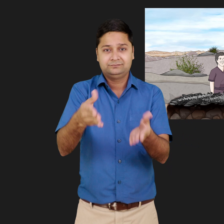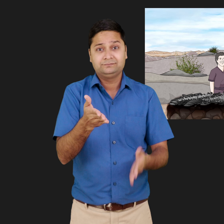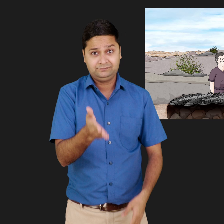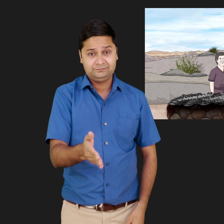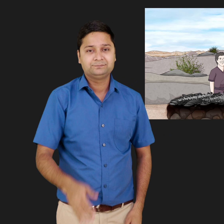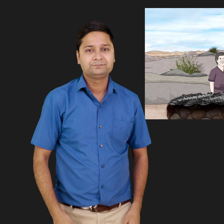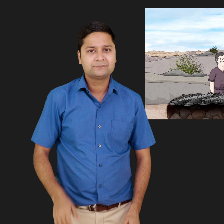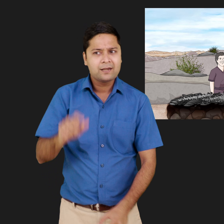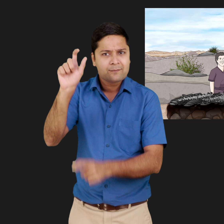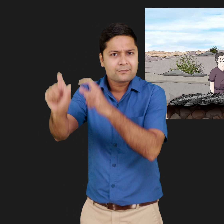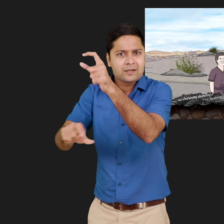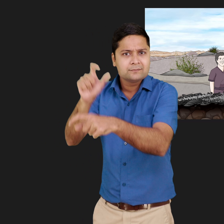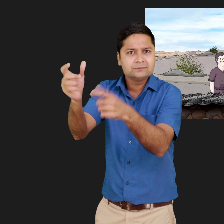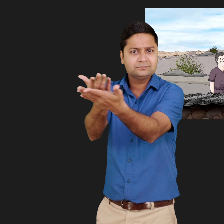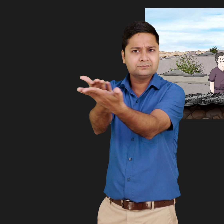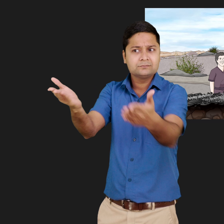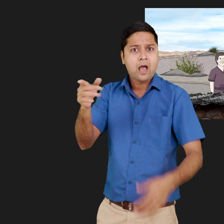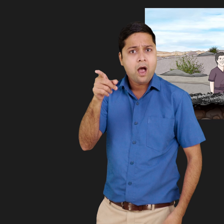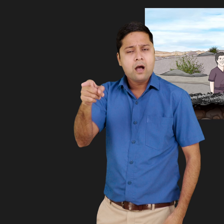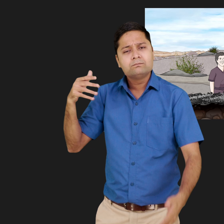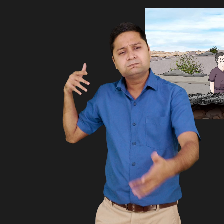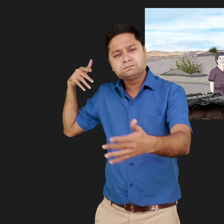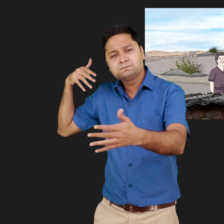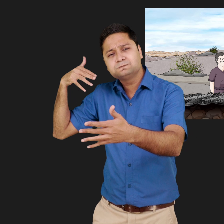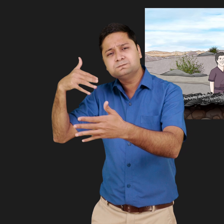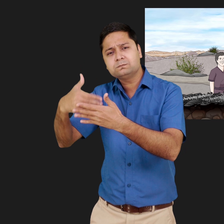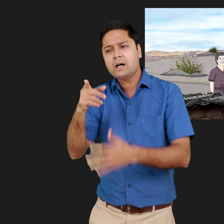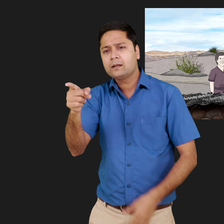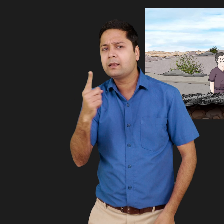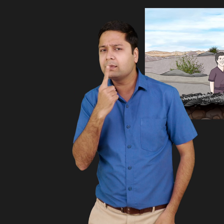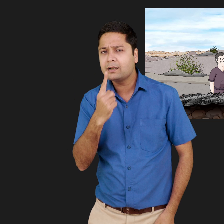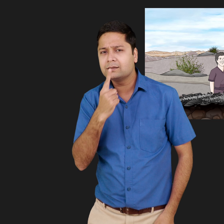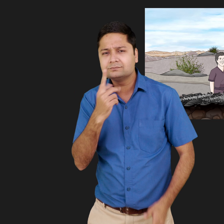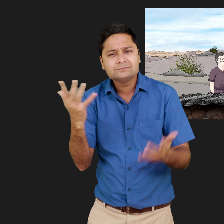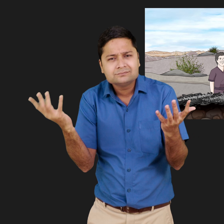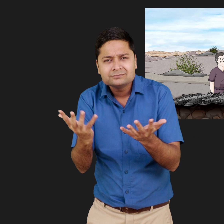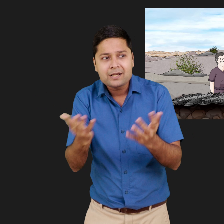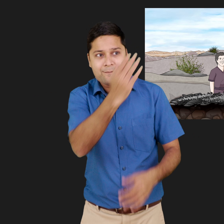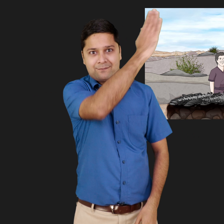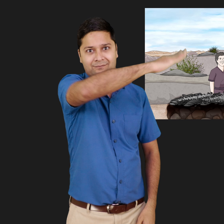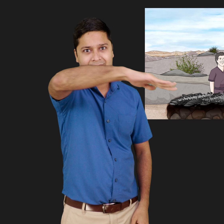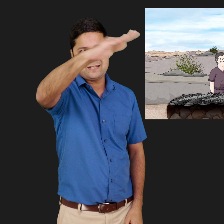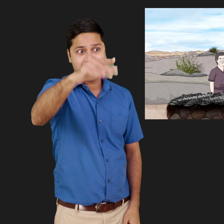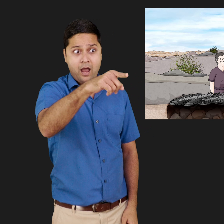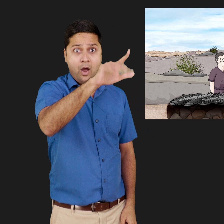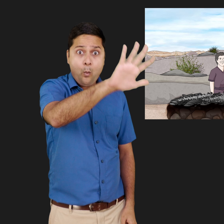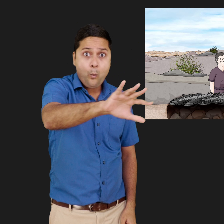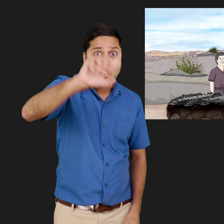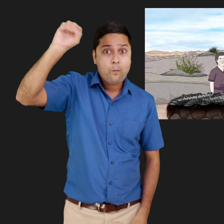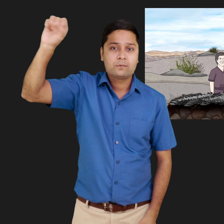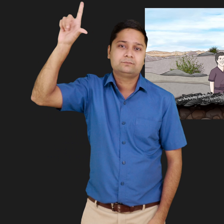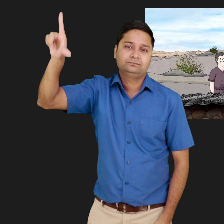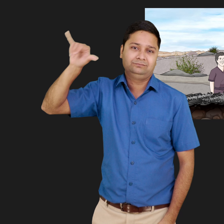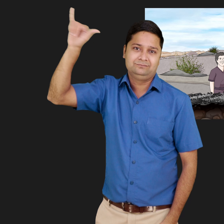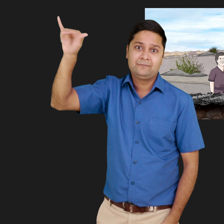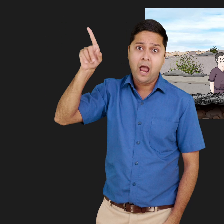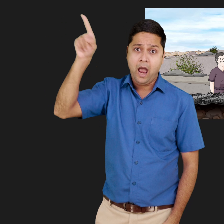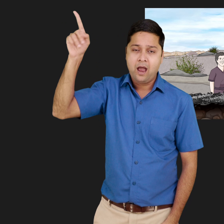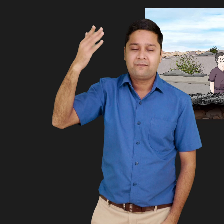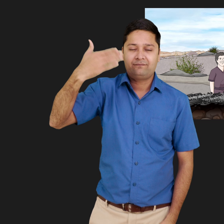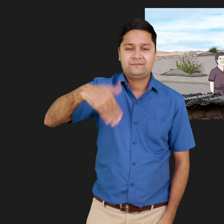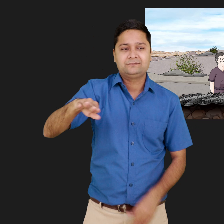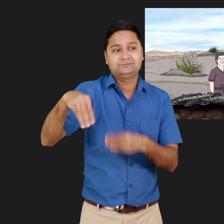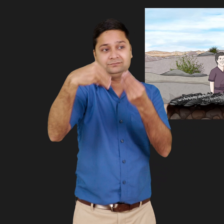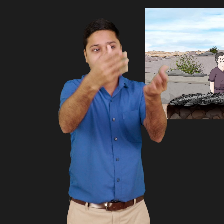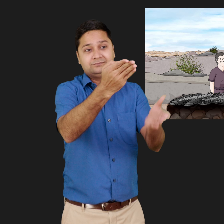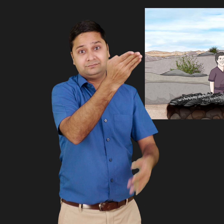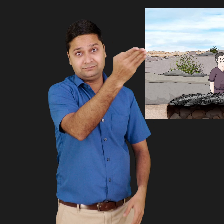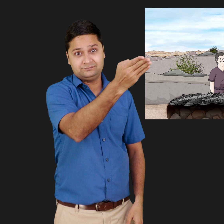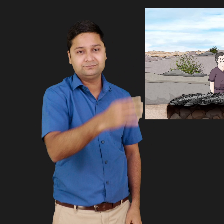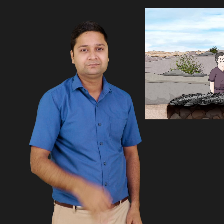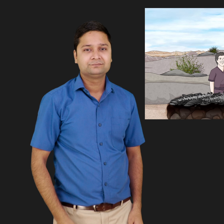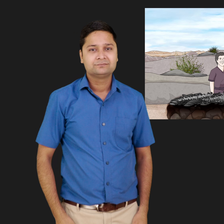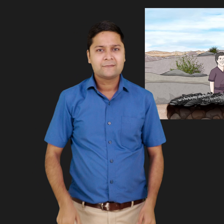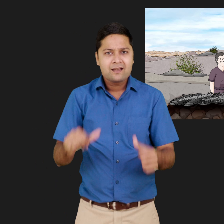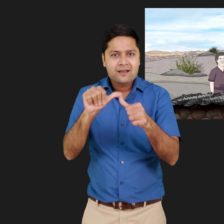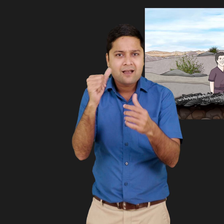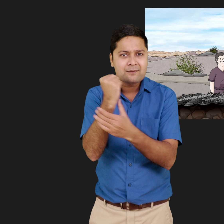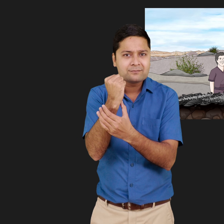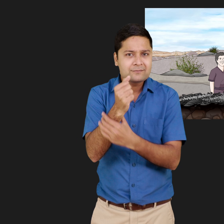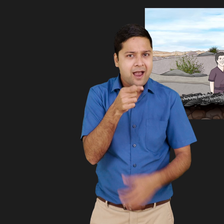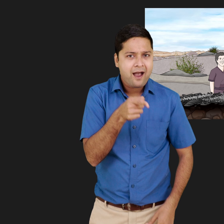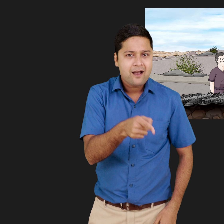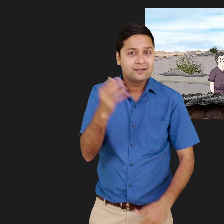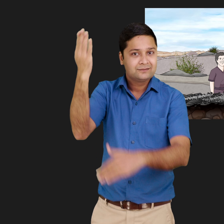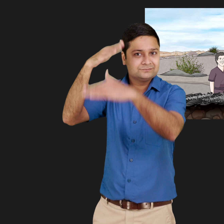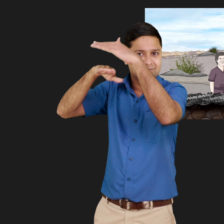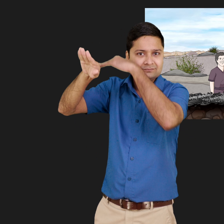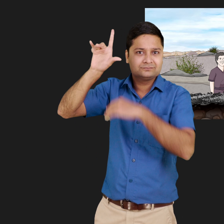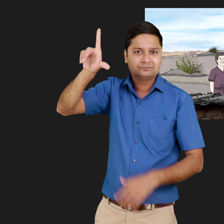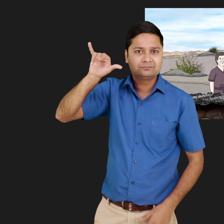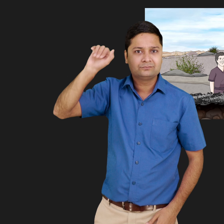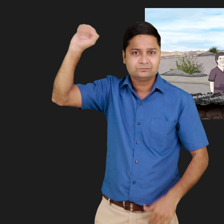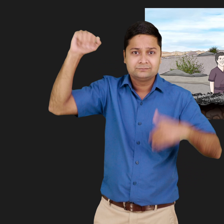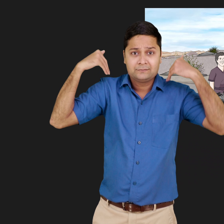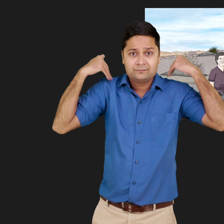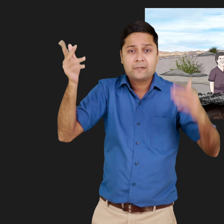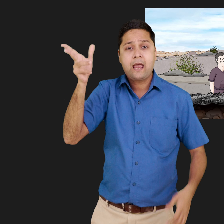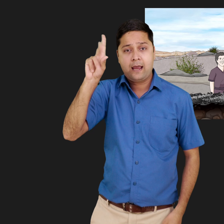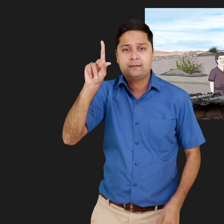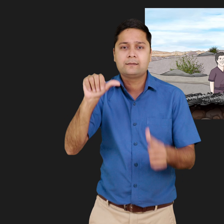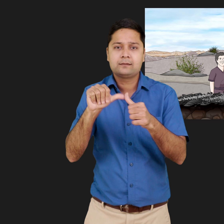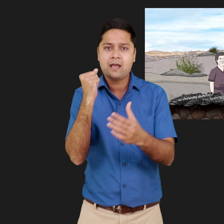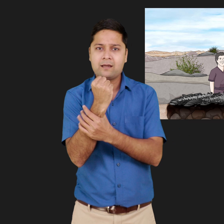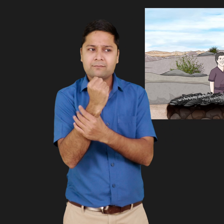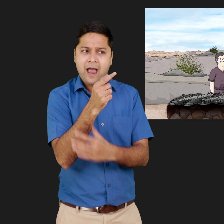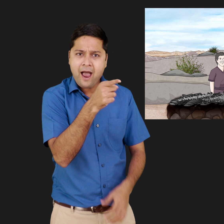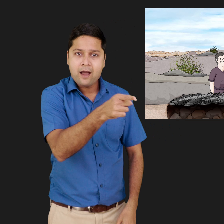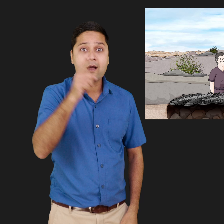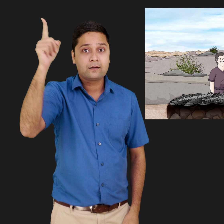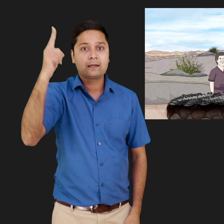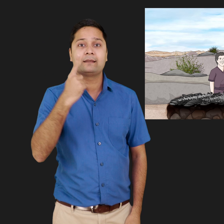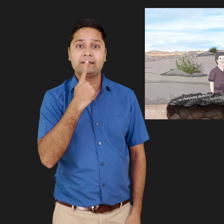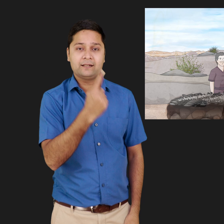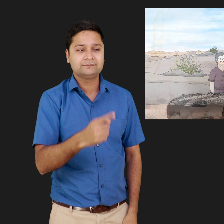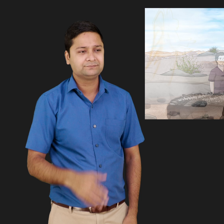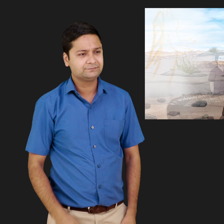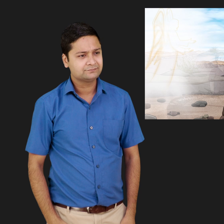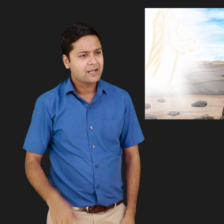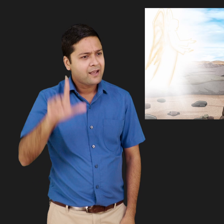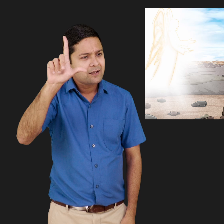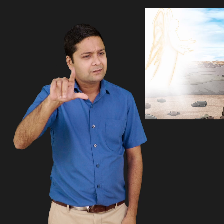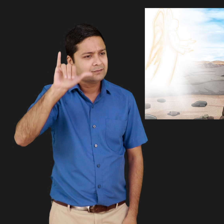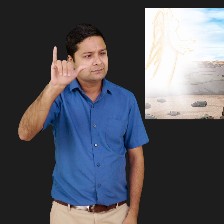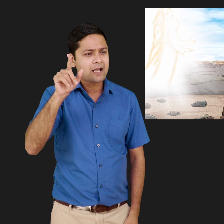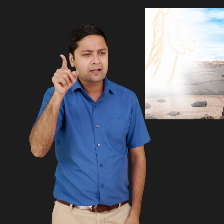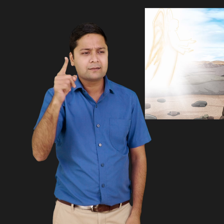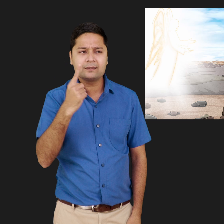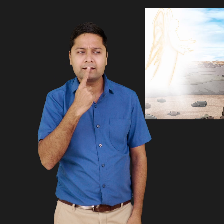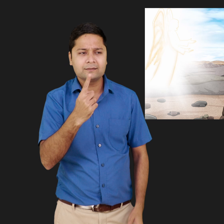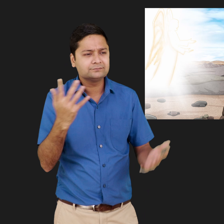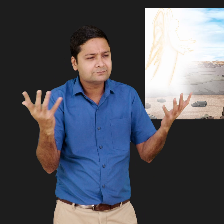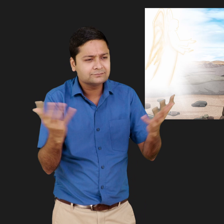So to this day it is said, “On the mountain of the LORD it will be provided.”